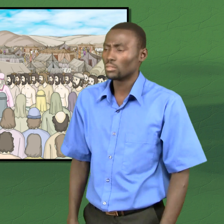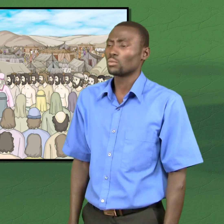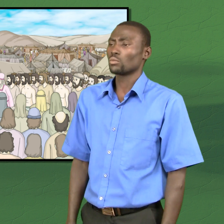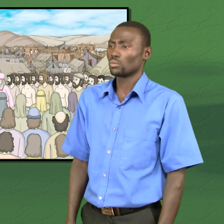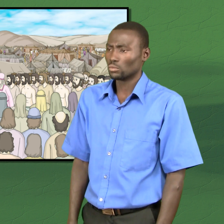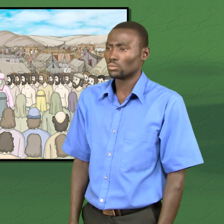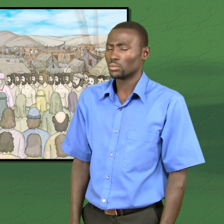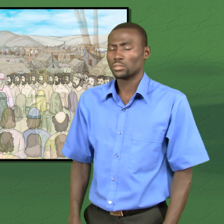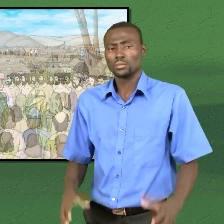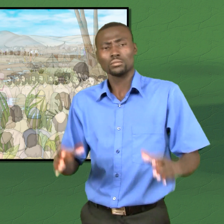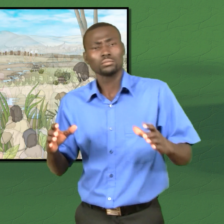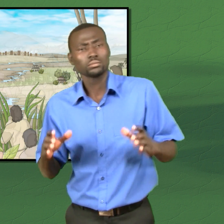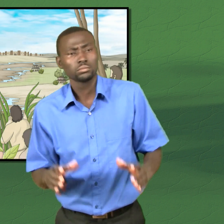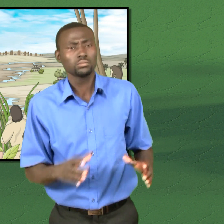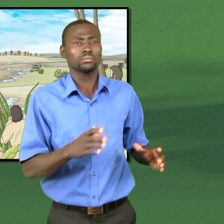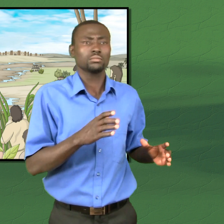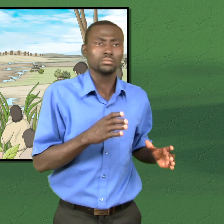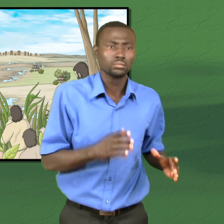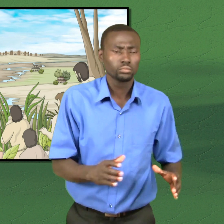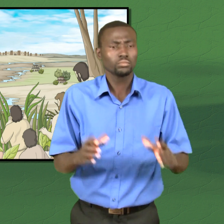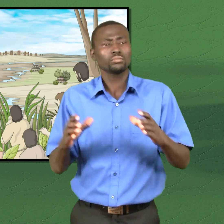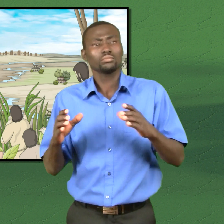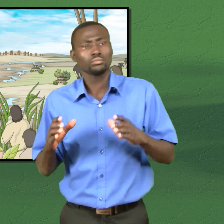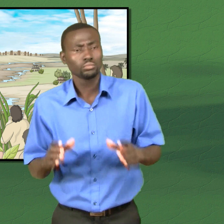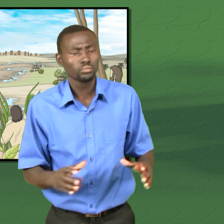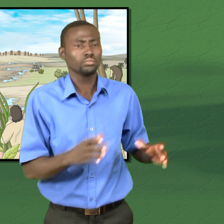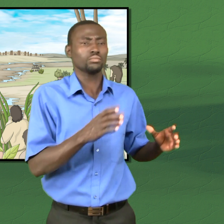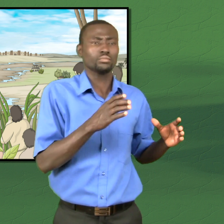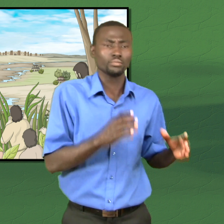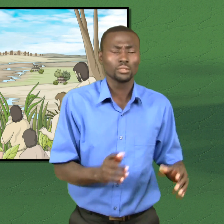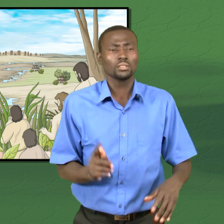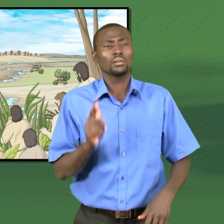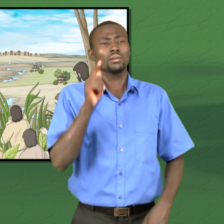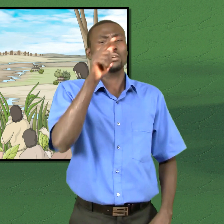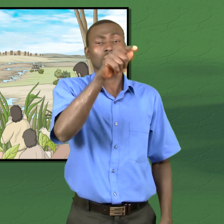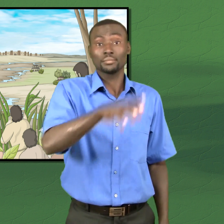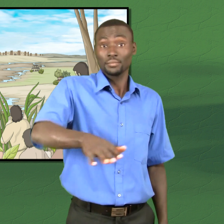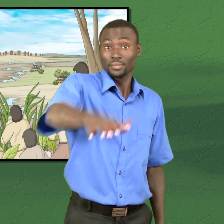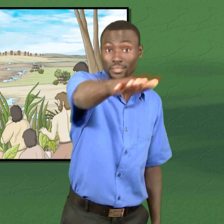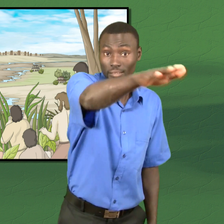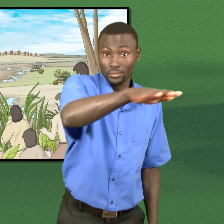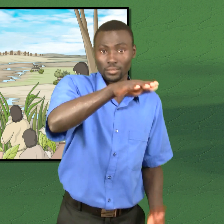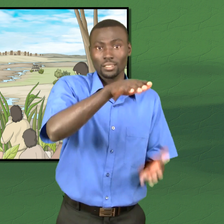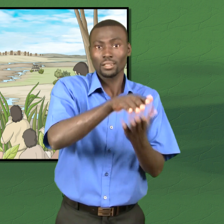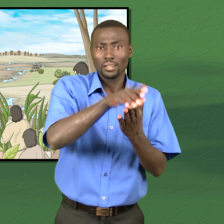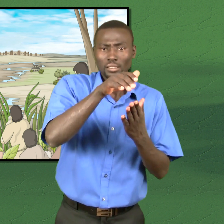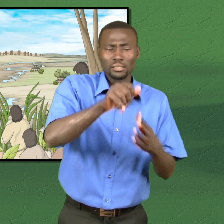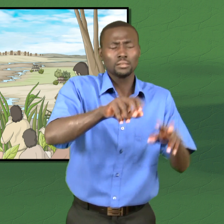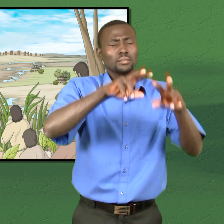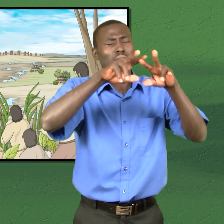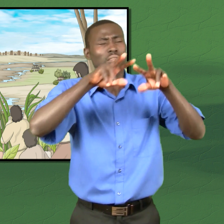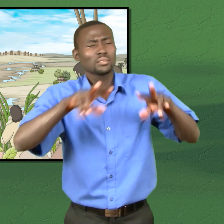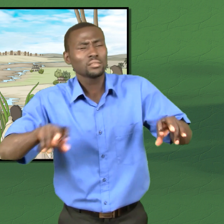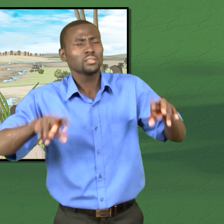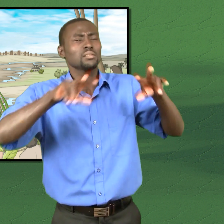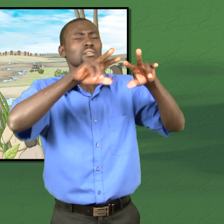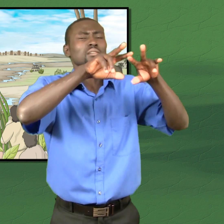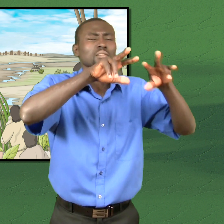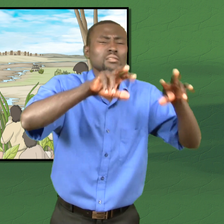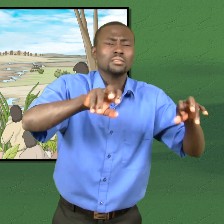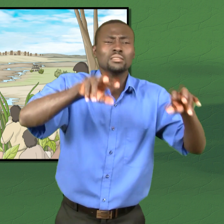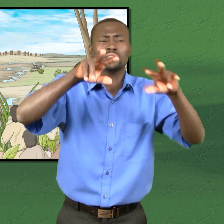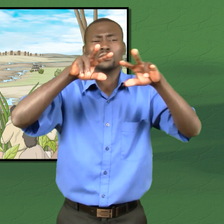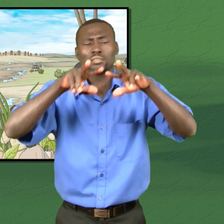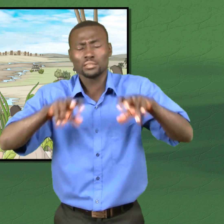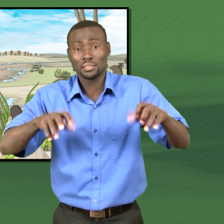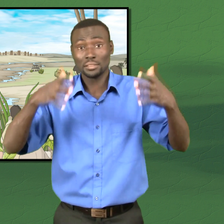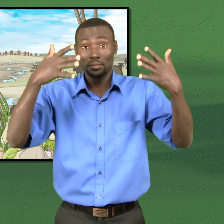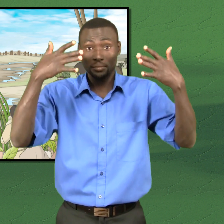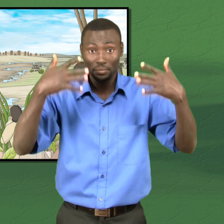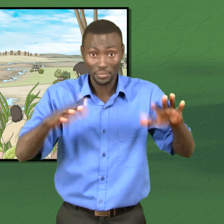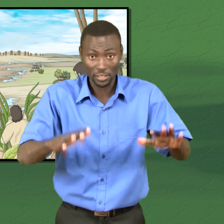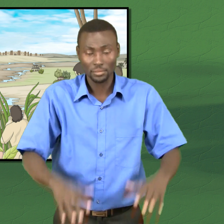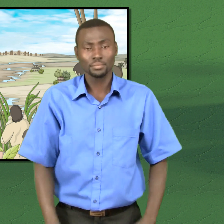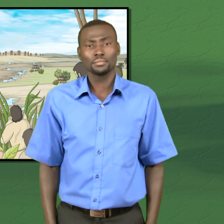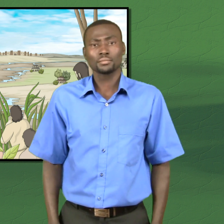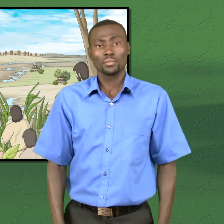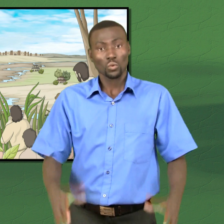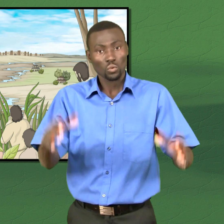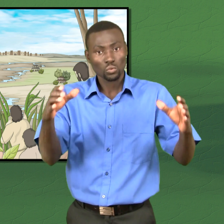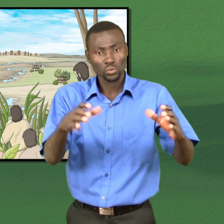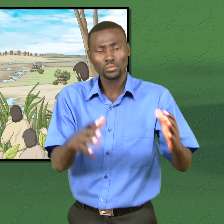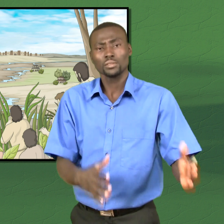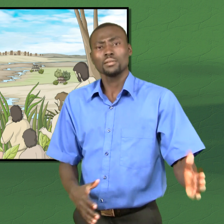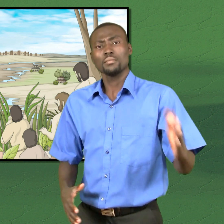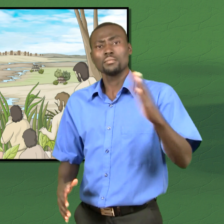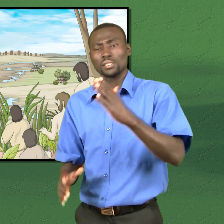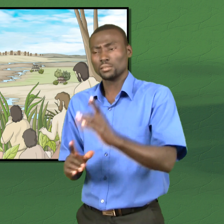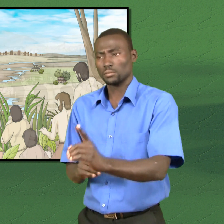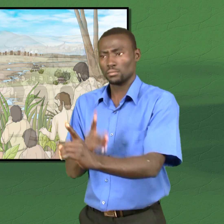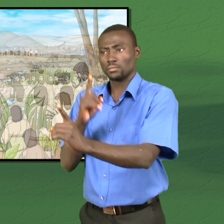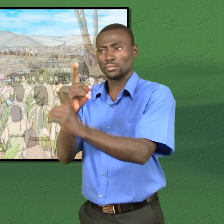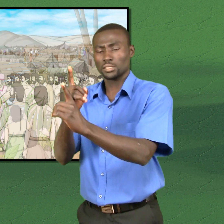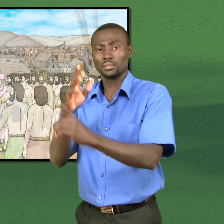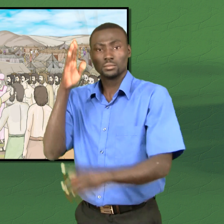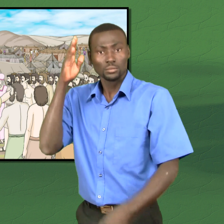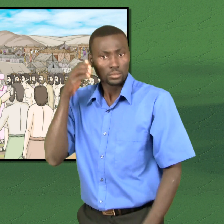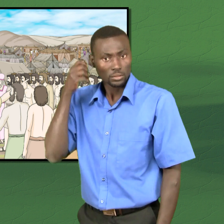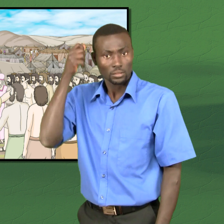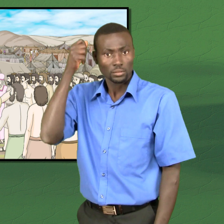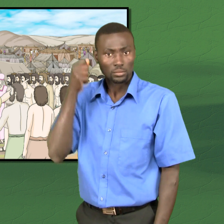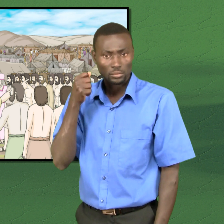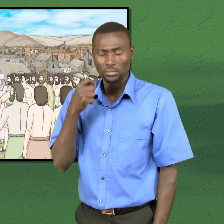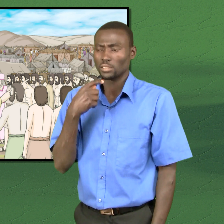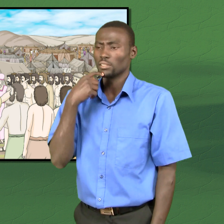So the men went up and spied out Ai.